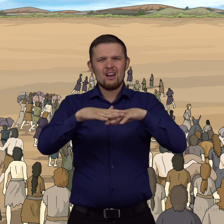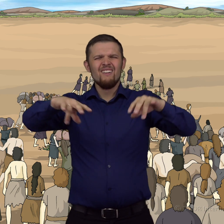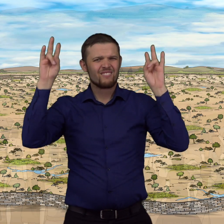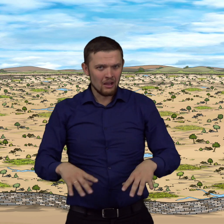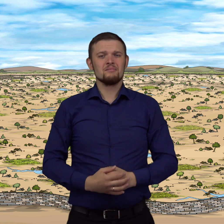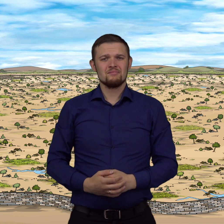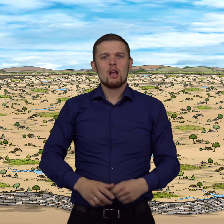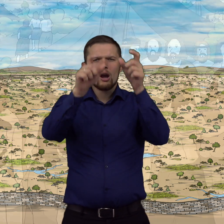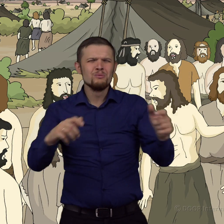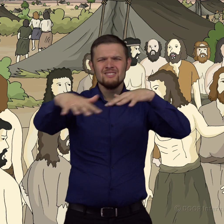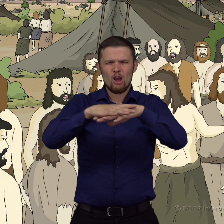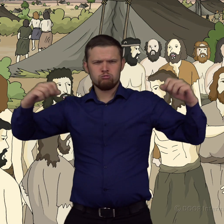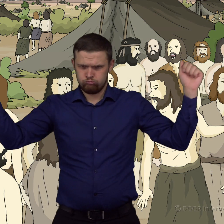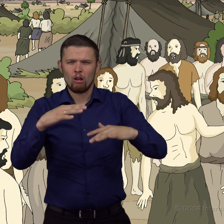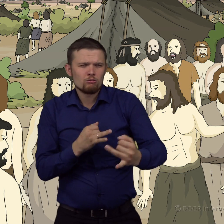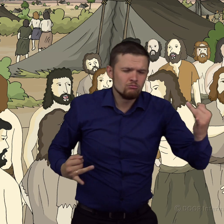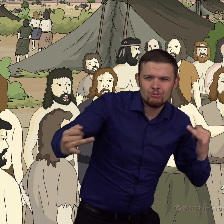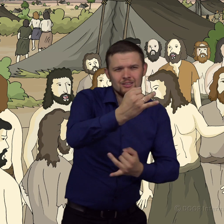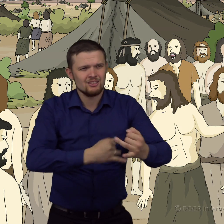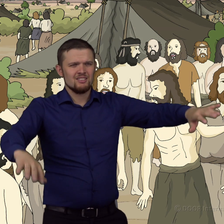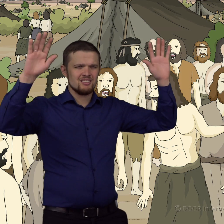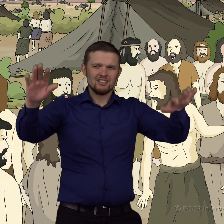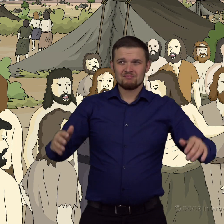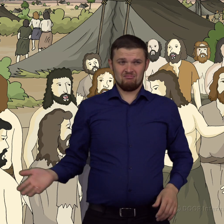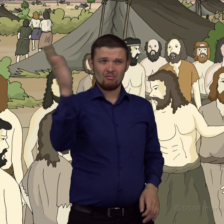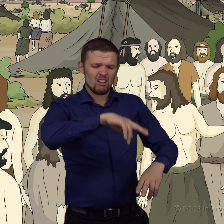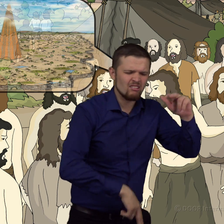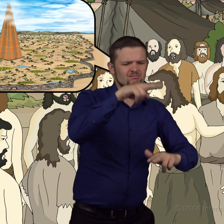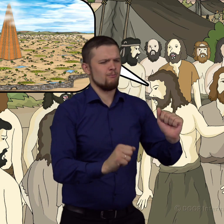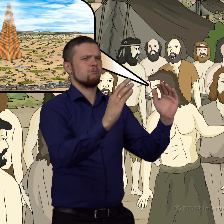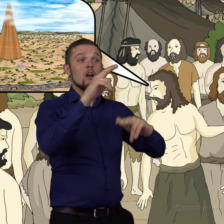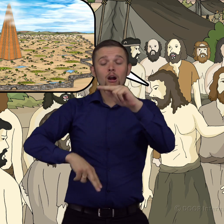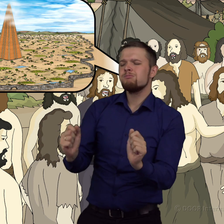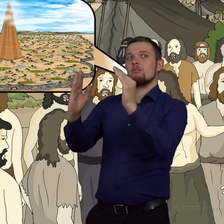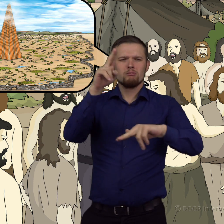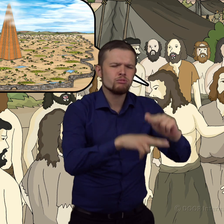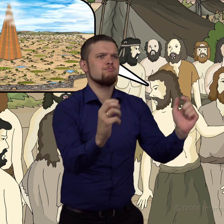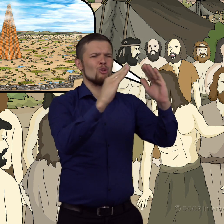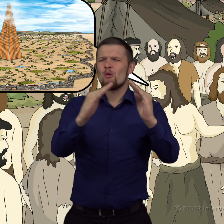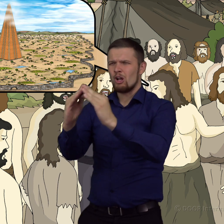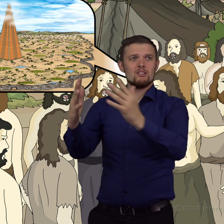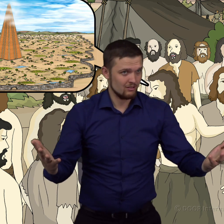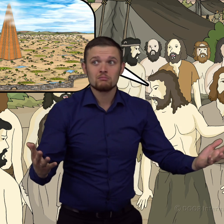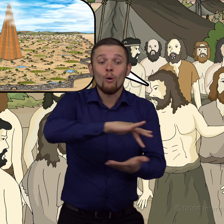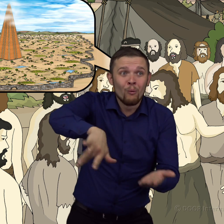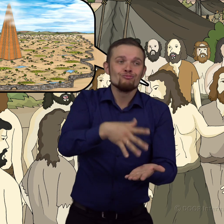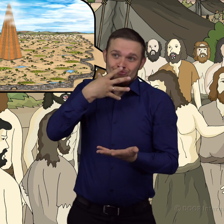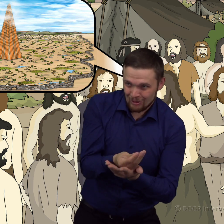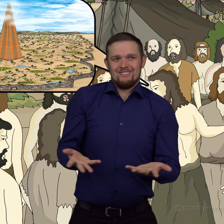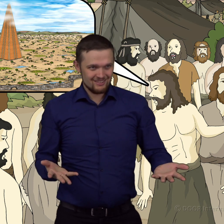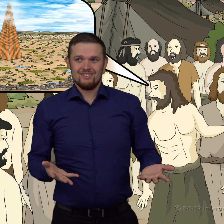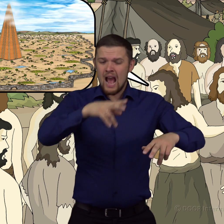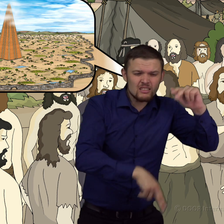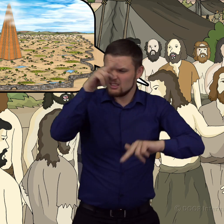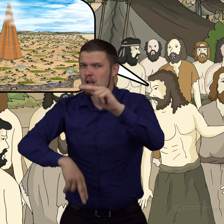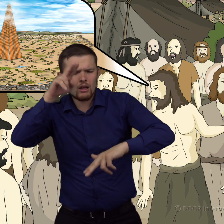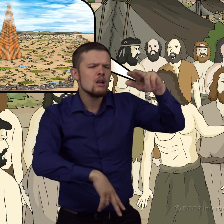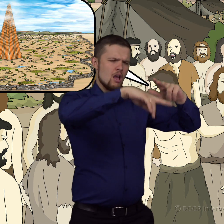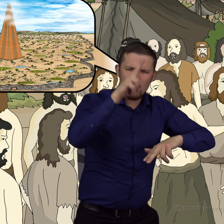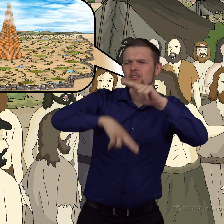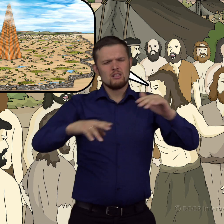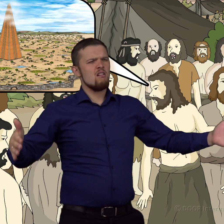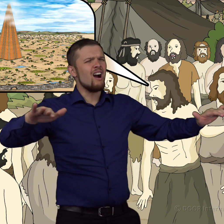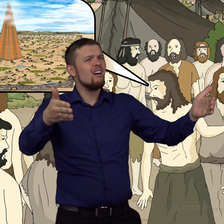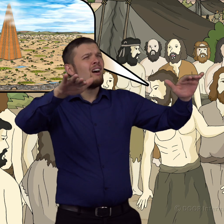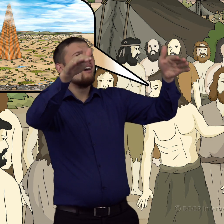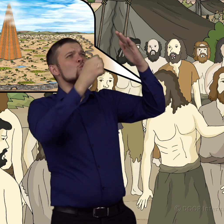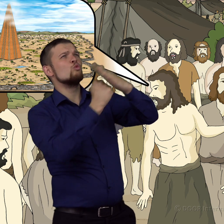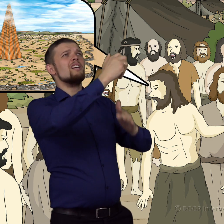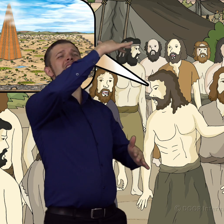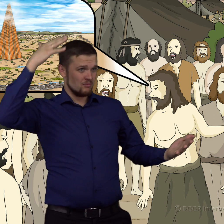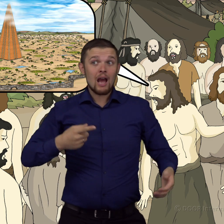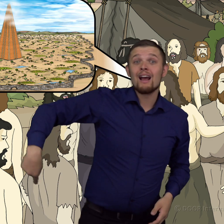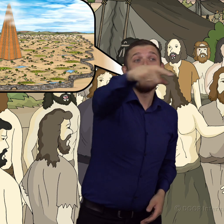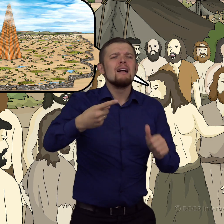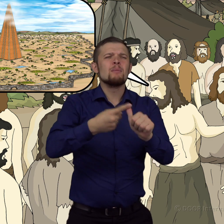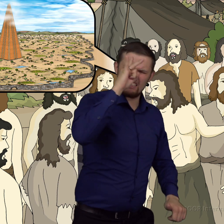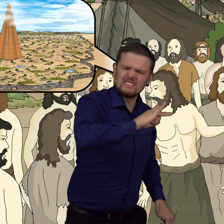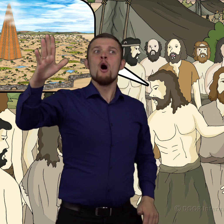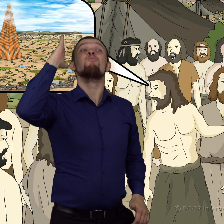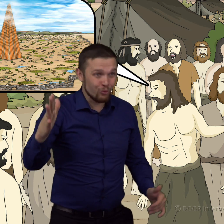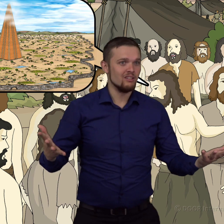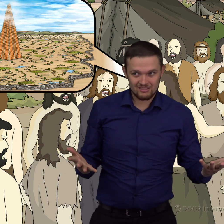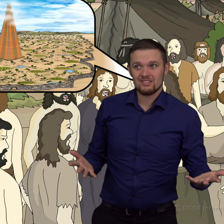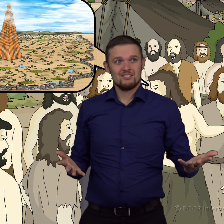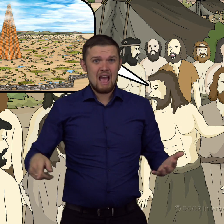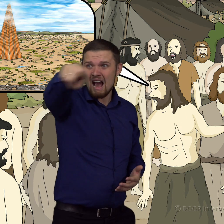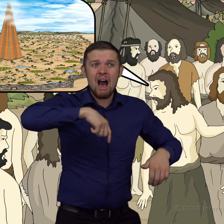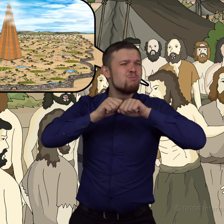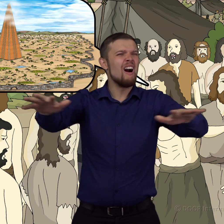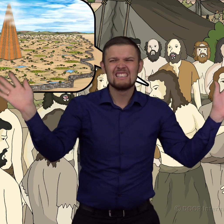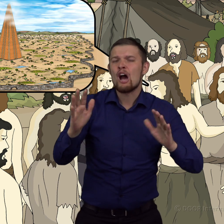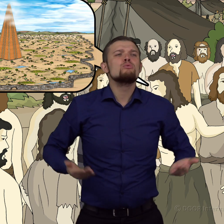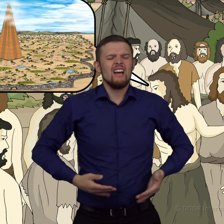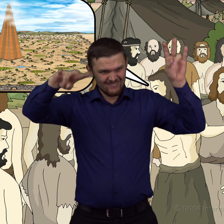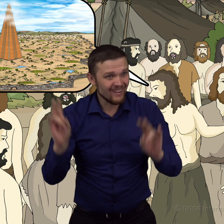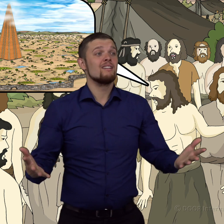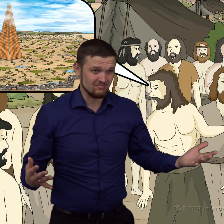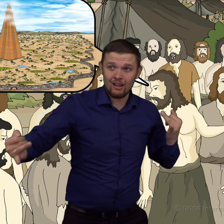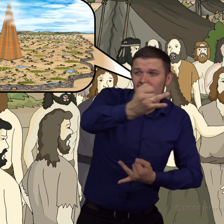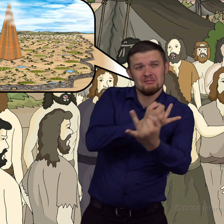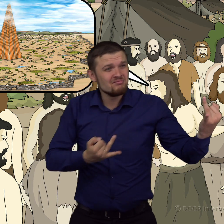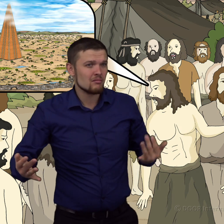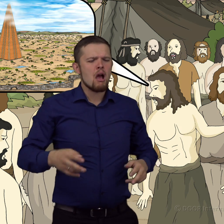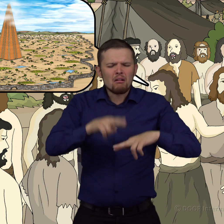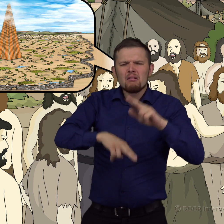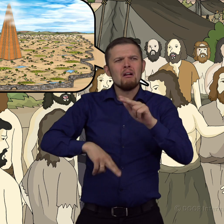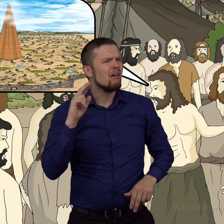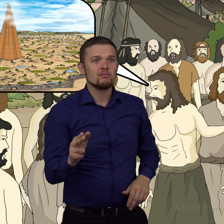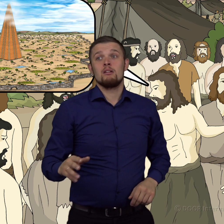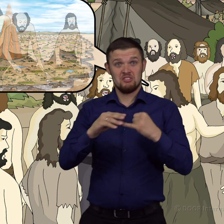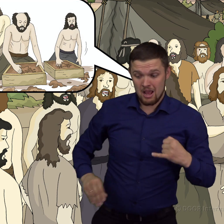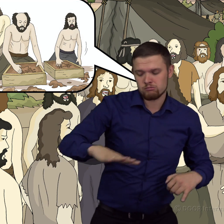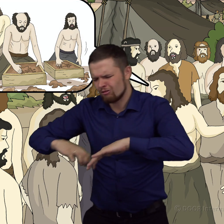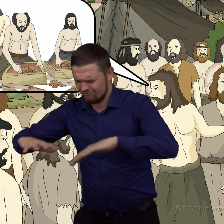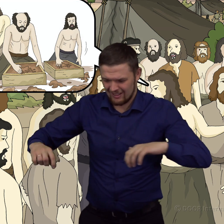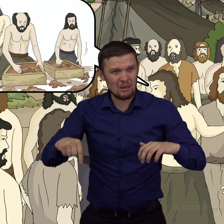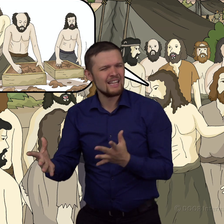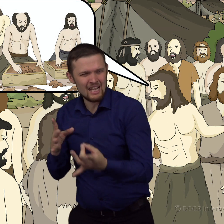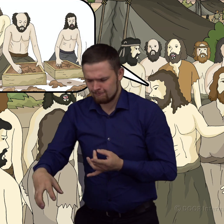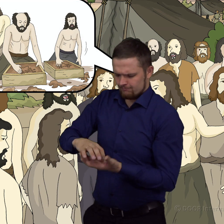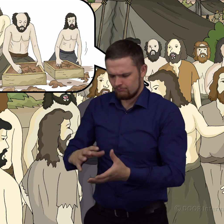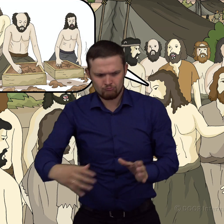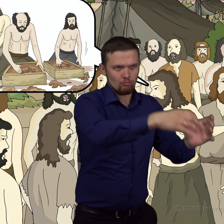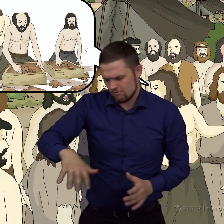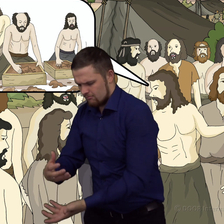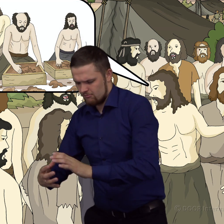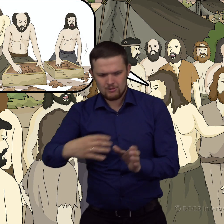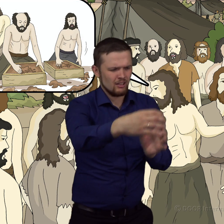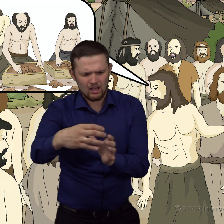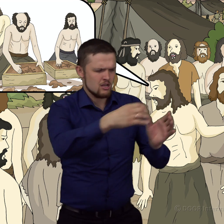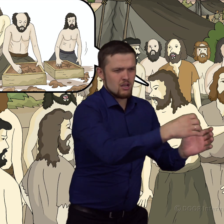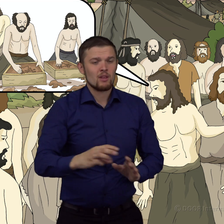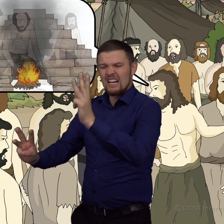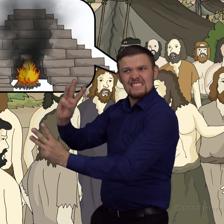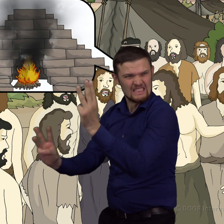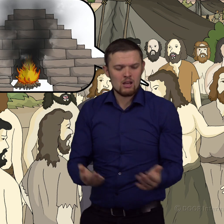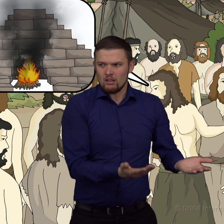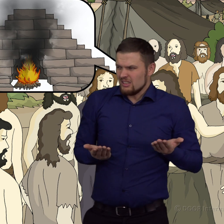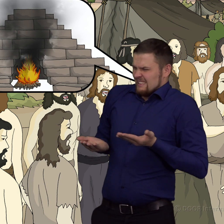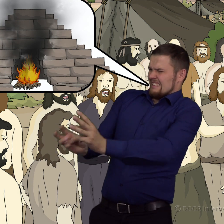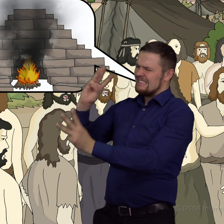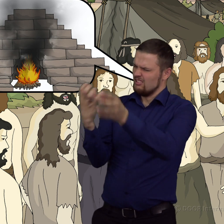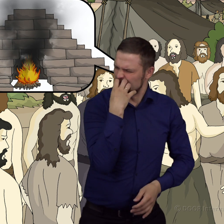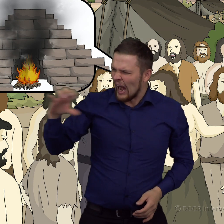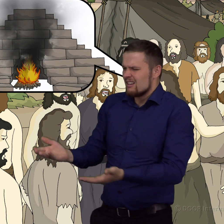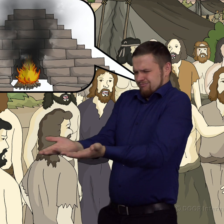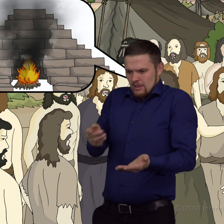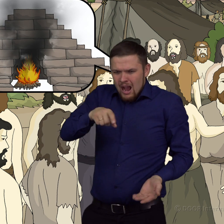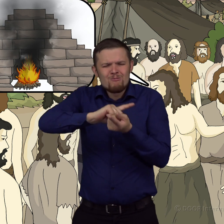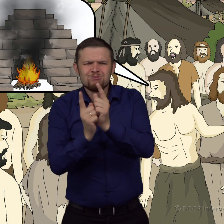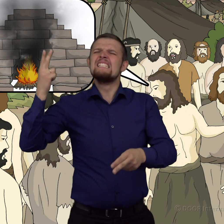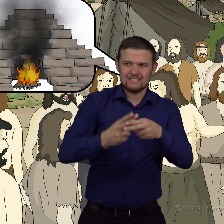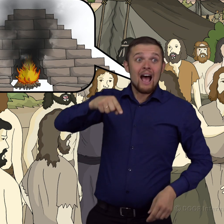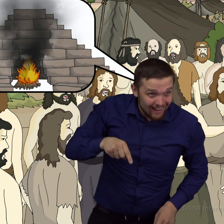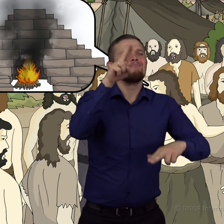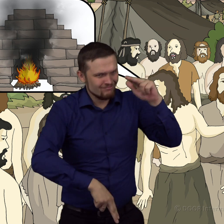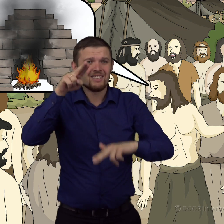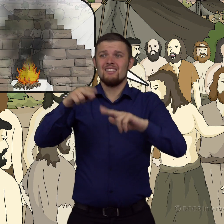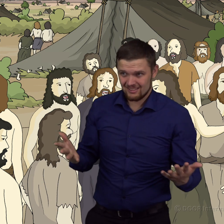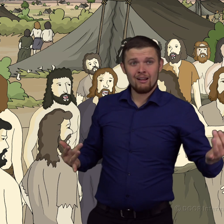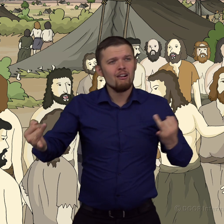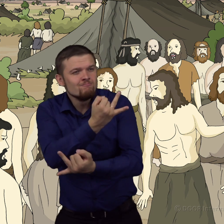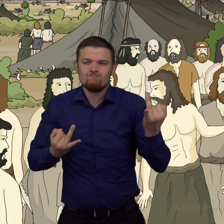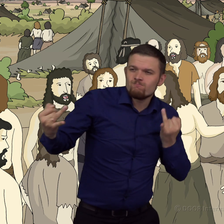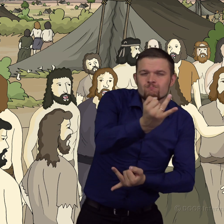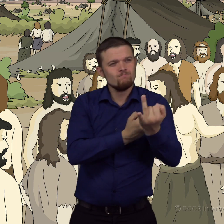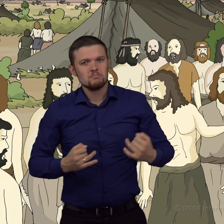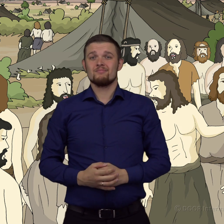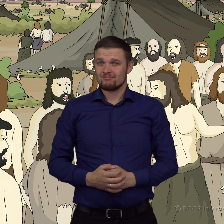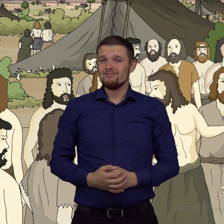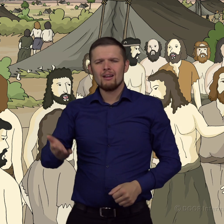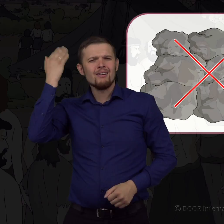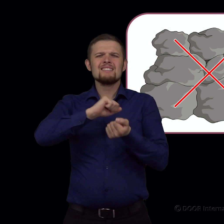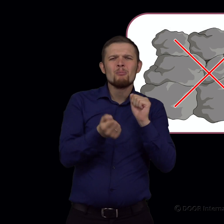And they said to one another, “Come, let us make bricks and bake them thoroughly.”